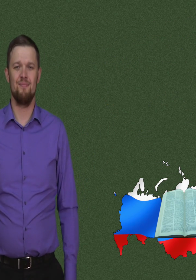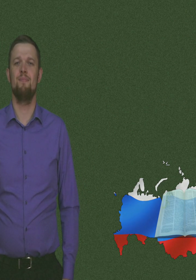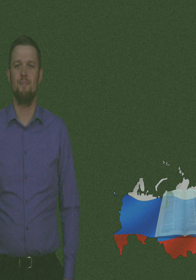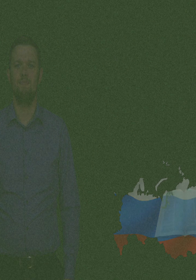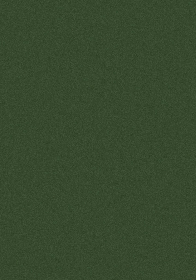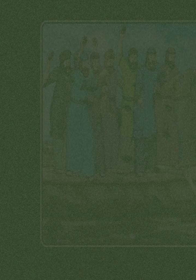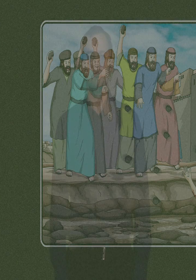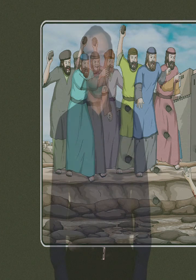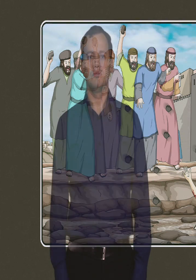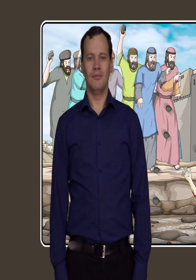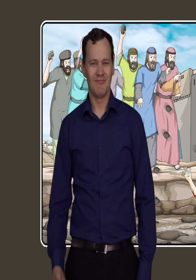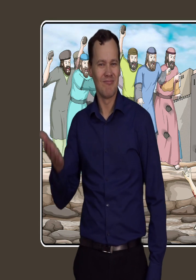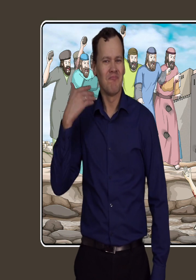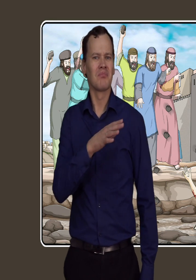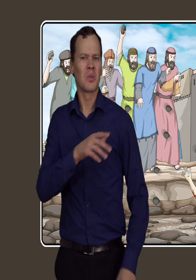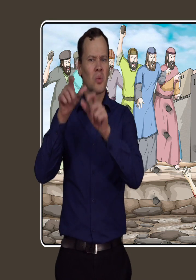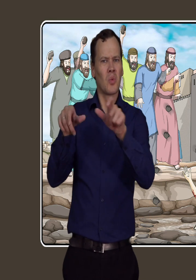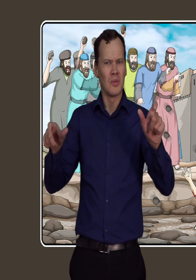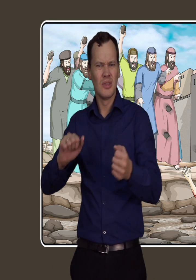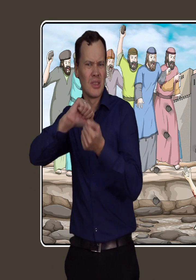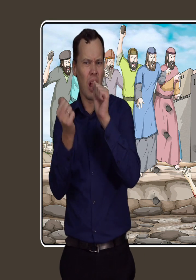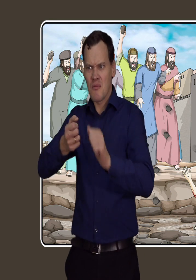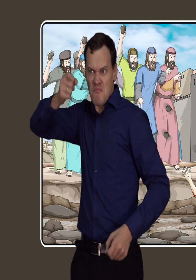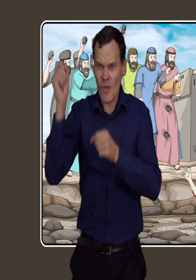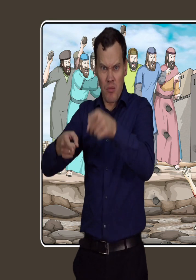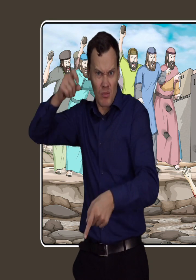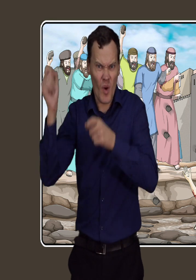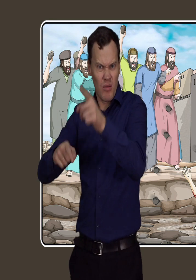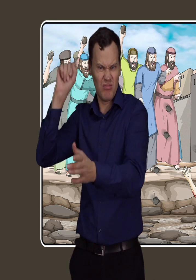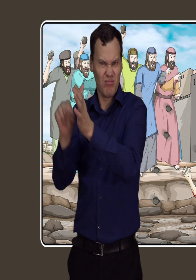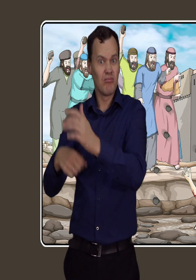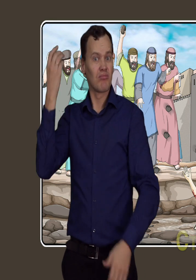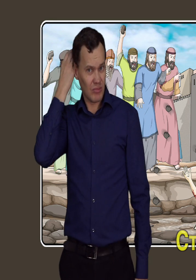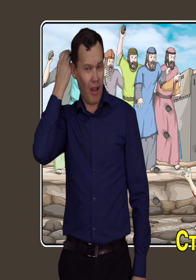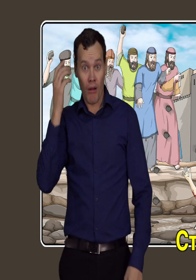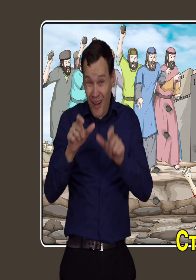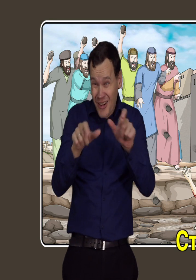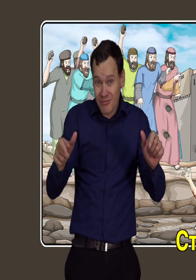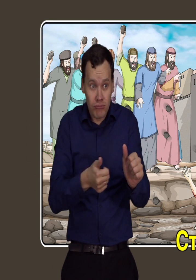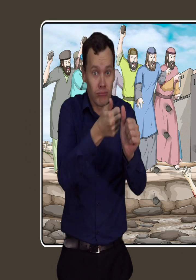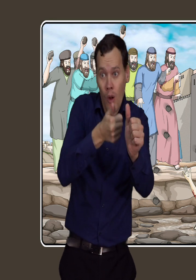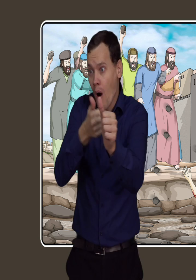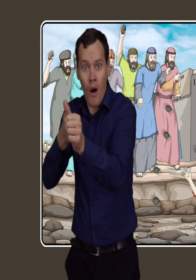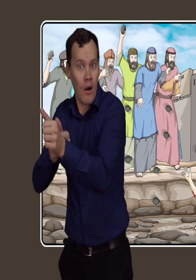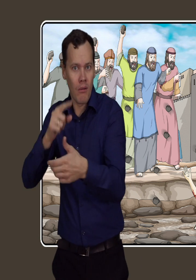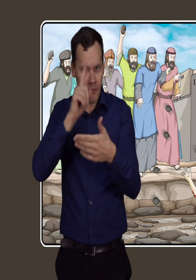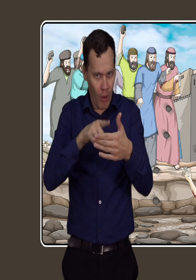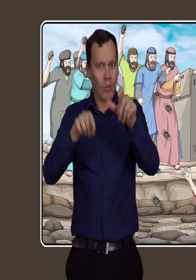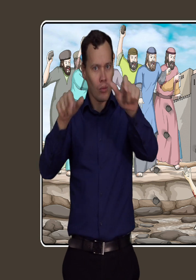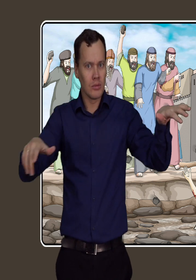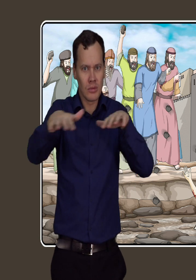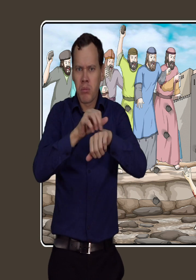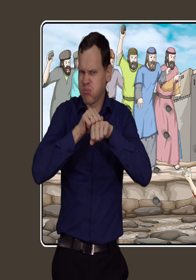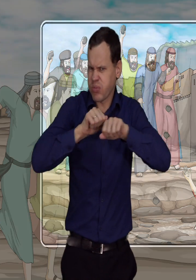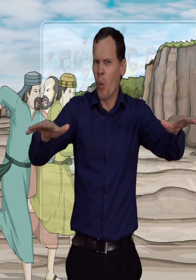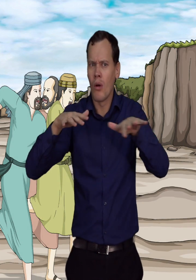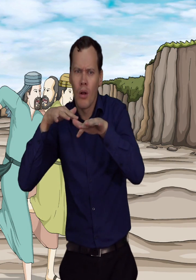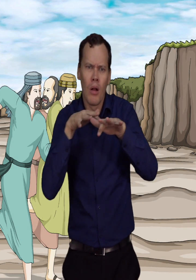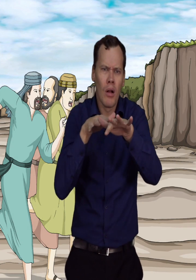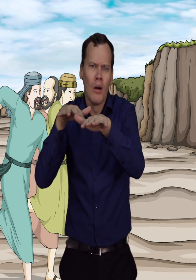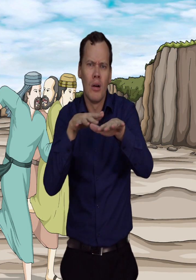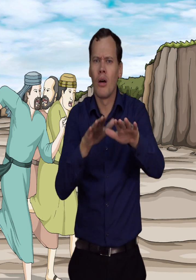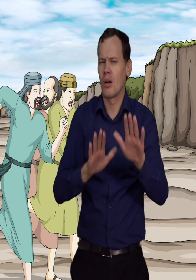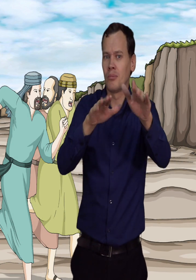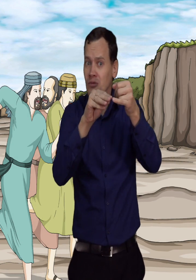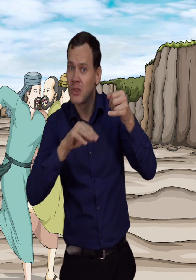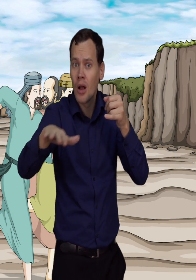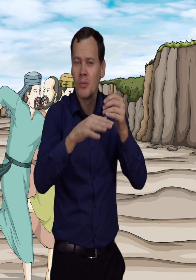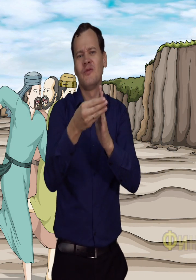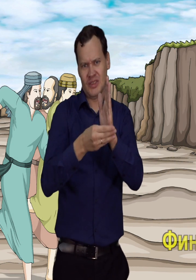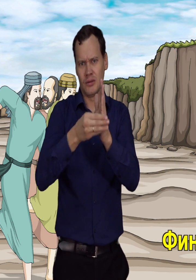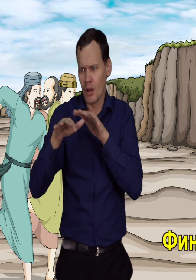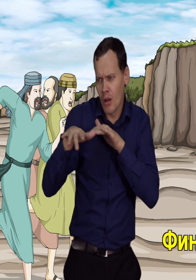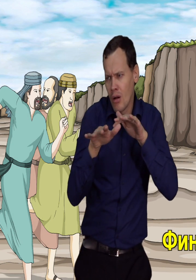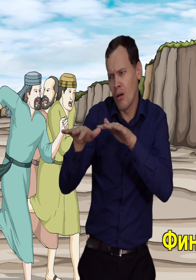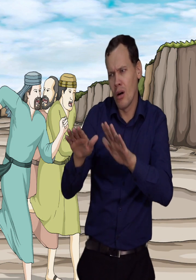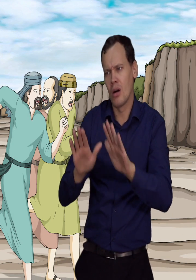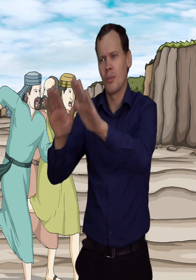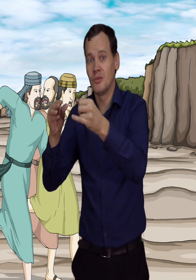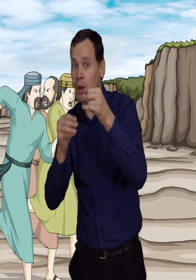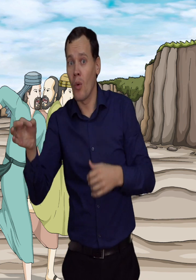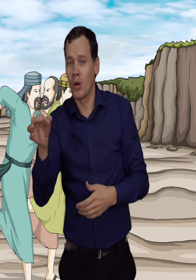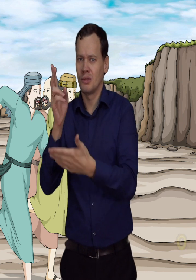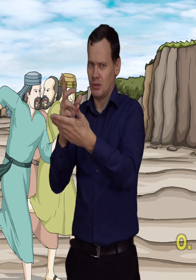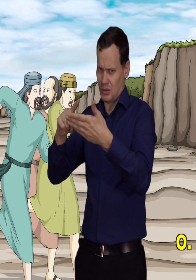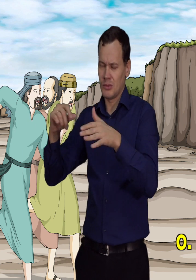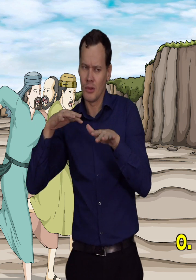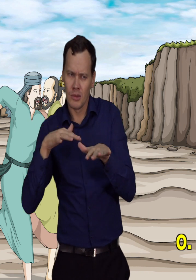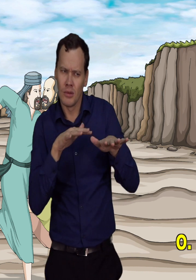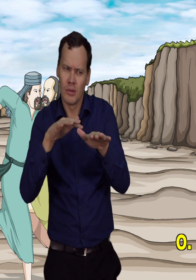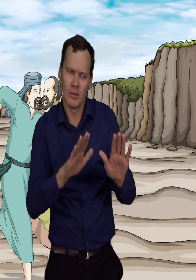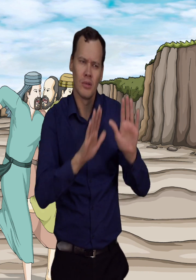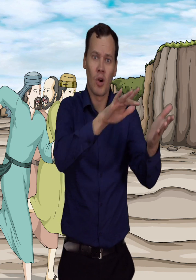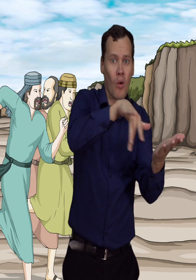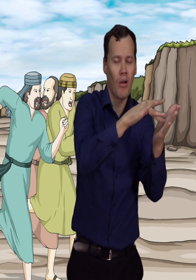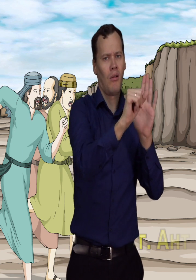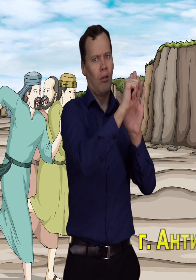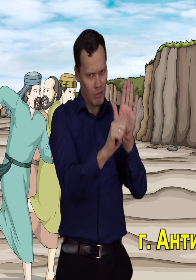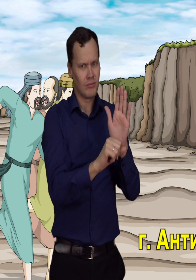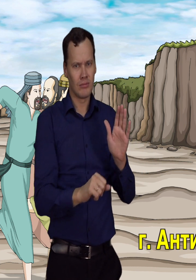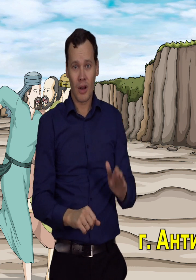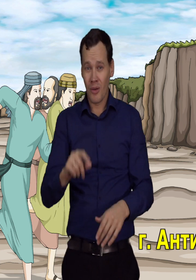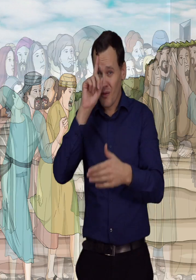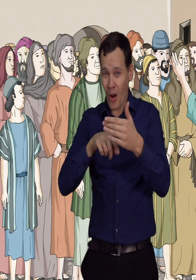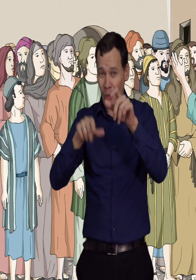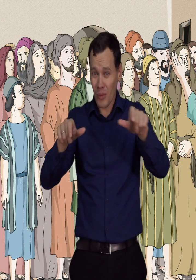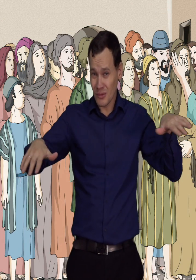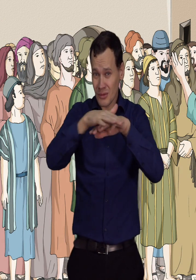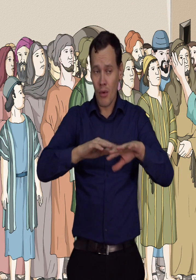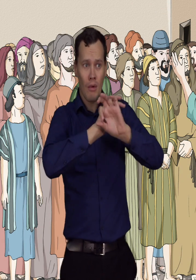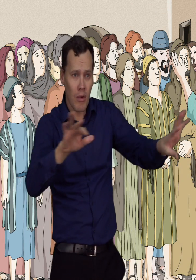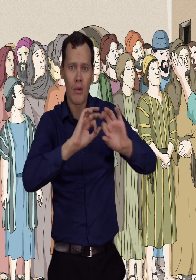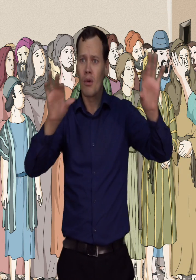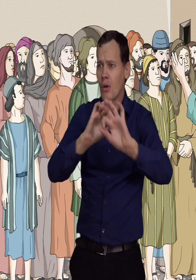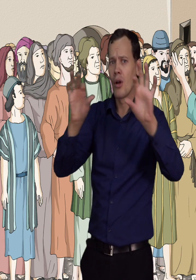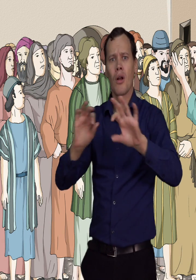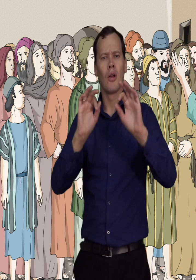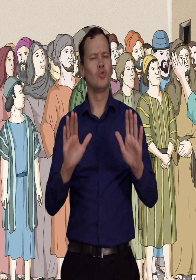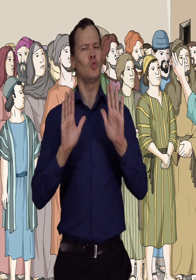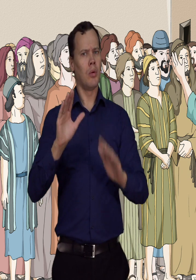Meanwhile those scattered by the persecution that began with Stephen traveled as far as Phoenicia, Cyprus, and Antioch, speaking the message only to Jews.